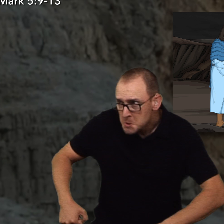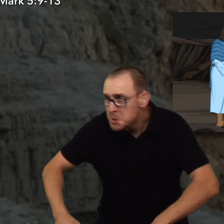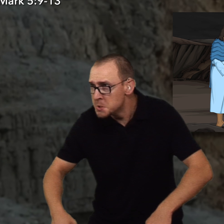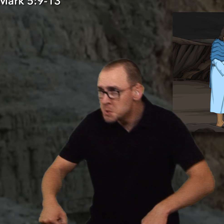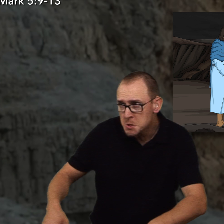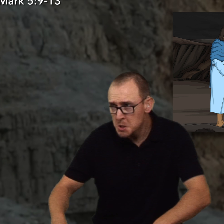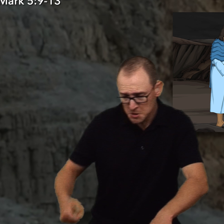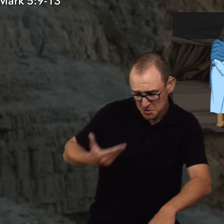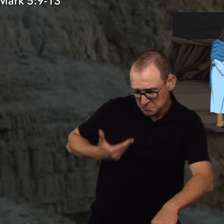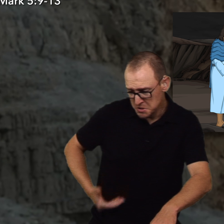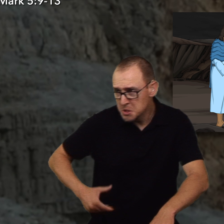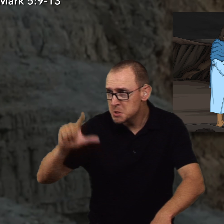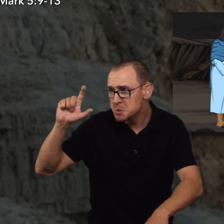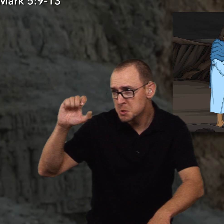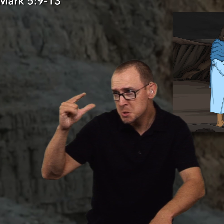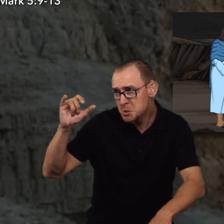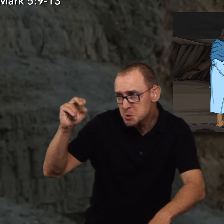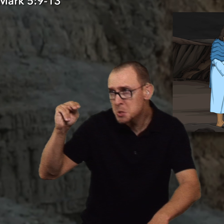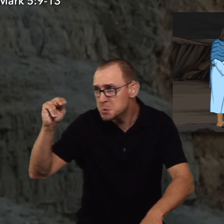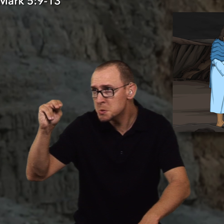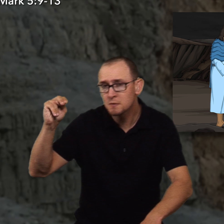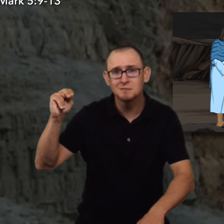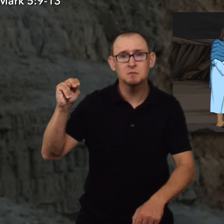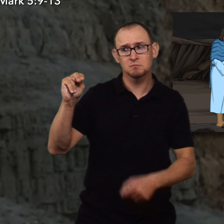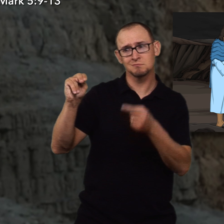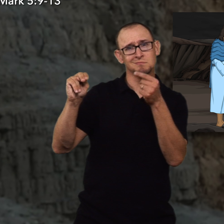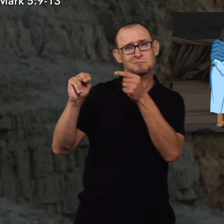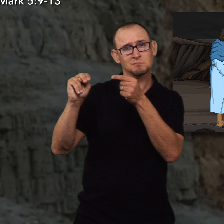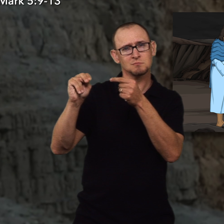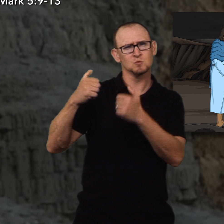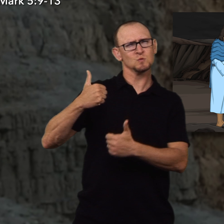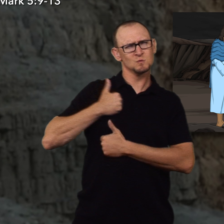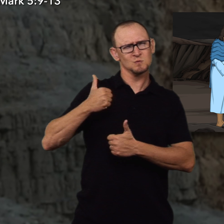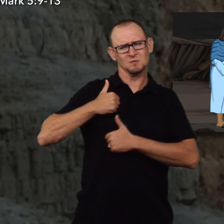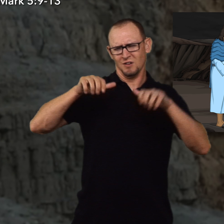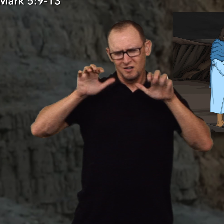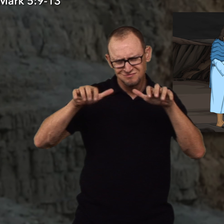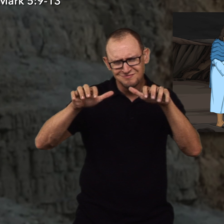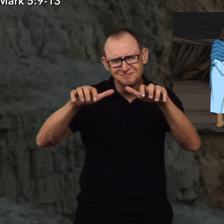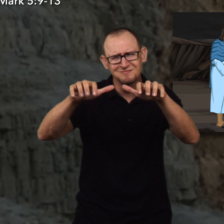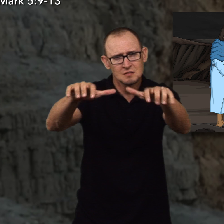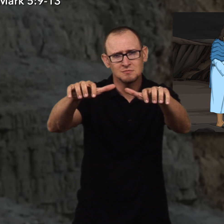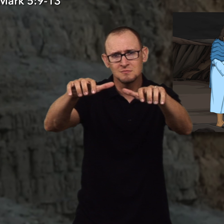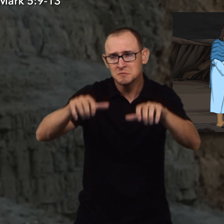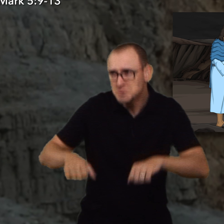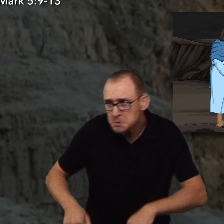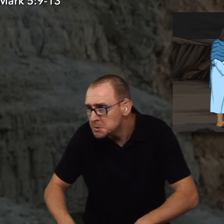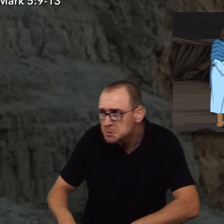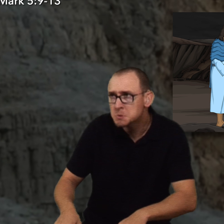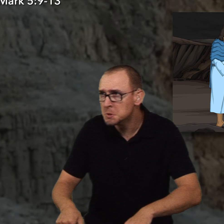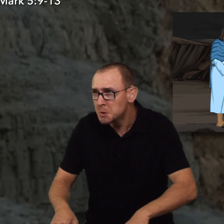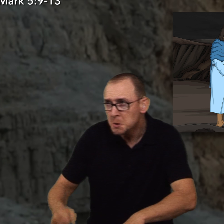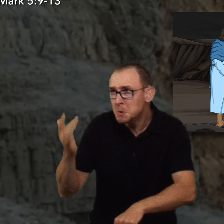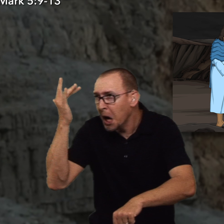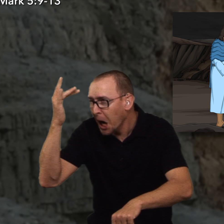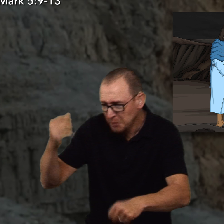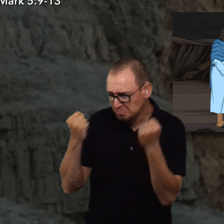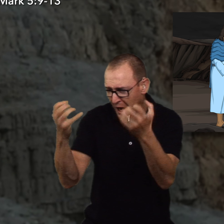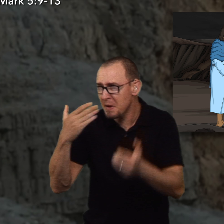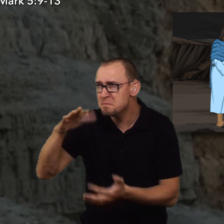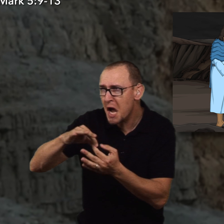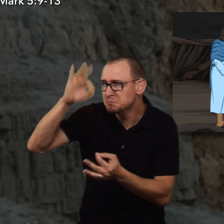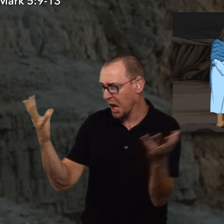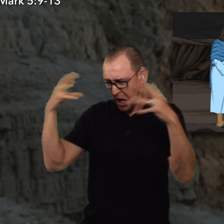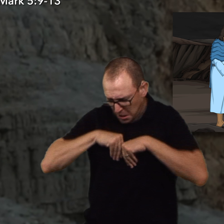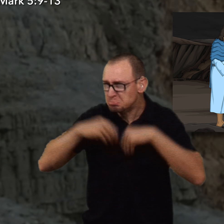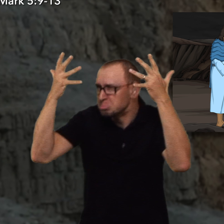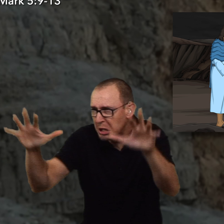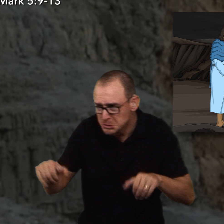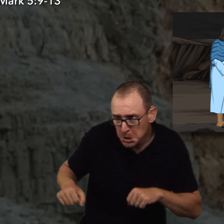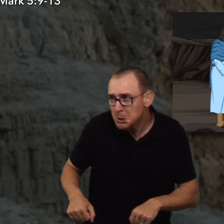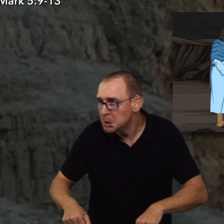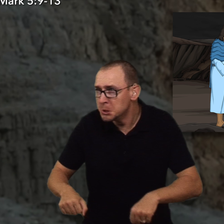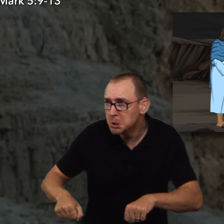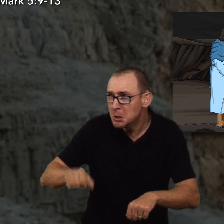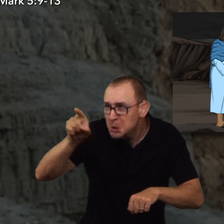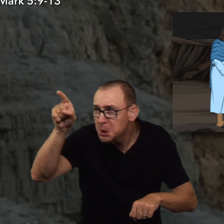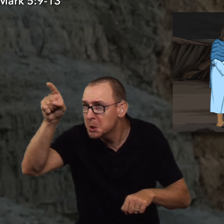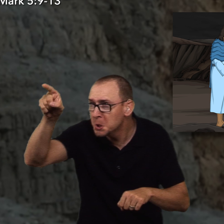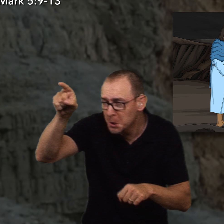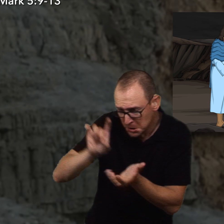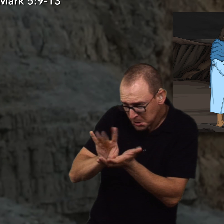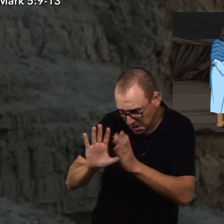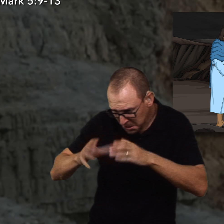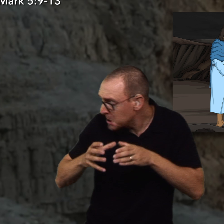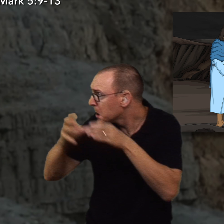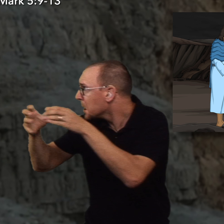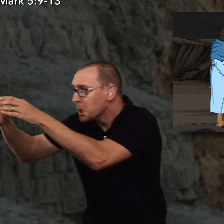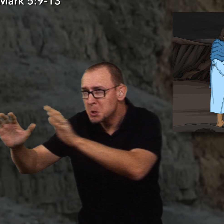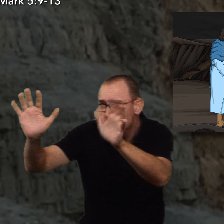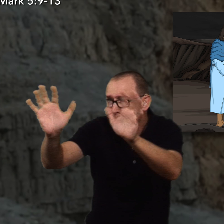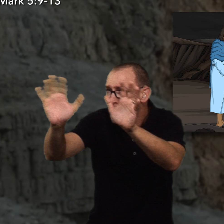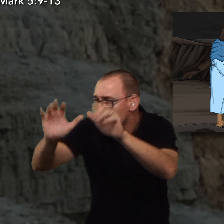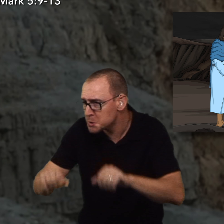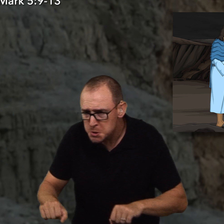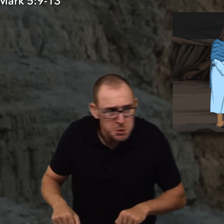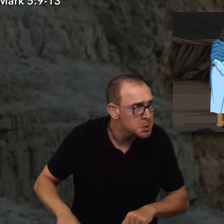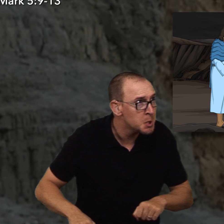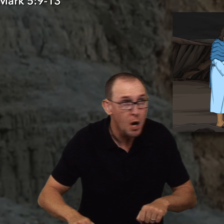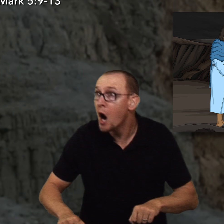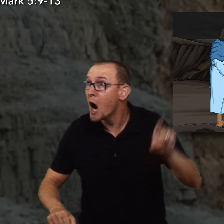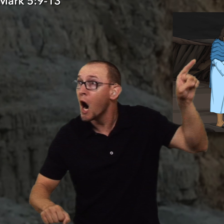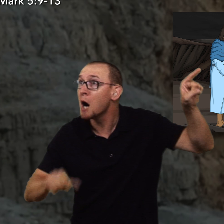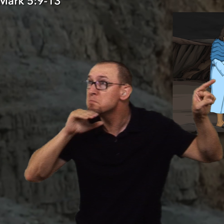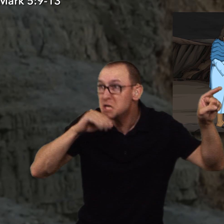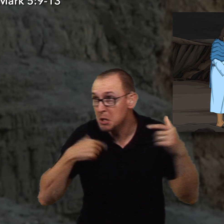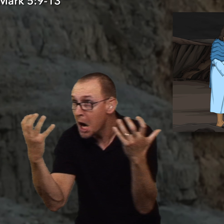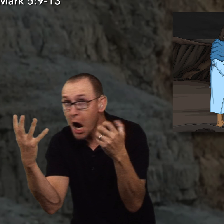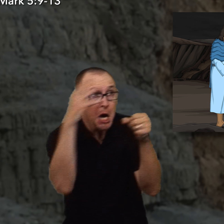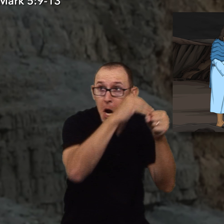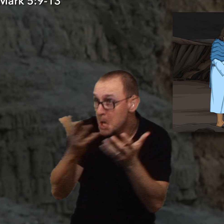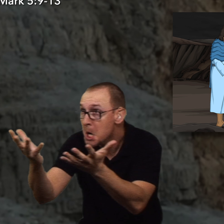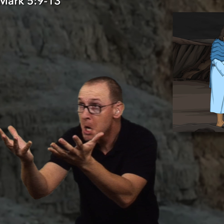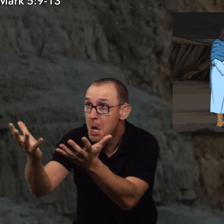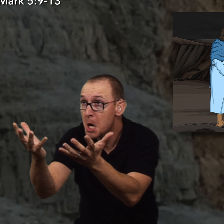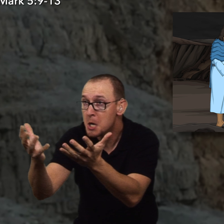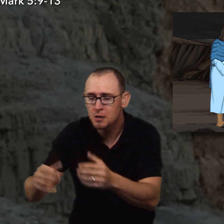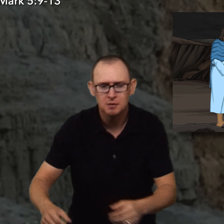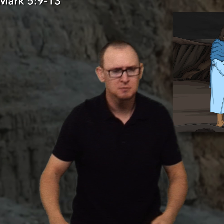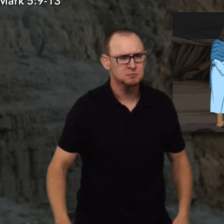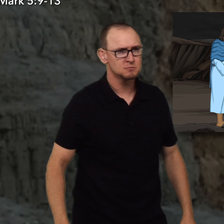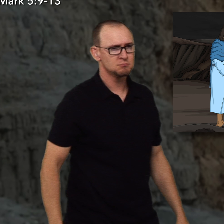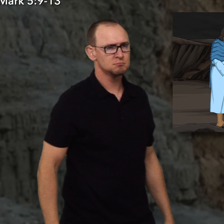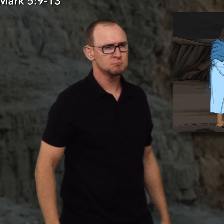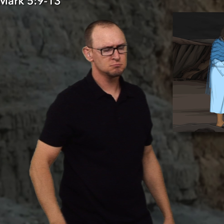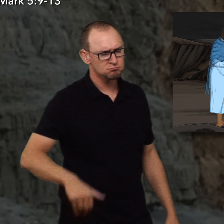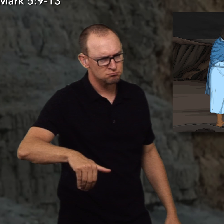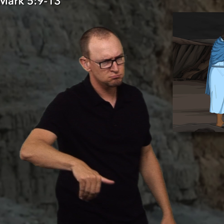“My name is Legion,” he replied, “for we are many.” And he begged Jesus repeatedly not to send them out of that region. There on the nearby hillside a large herd of pigs was feeding.